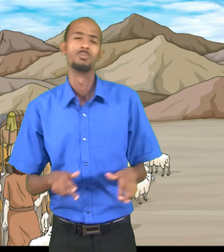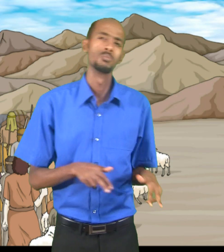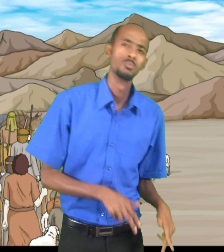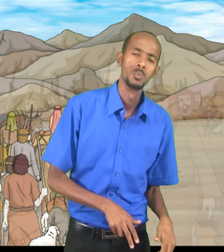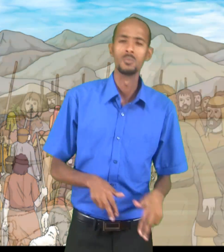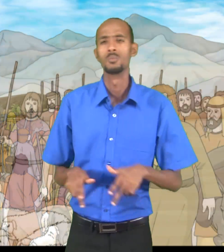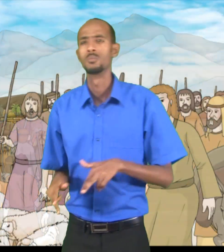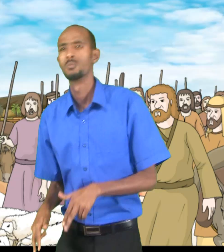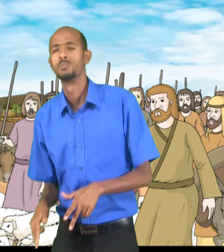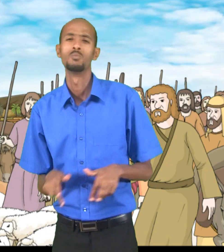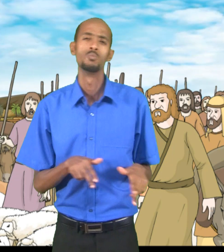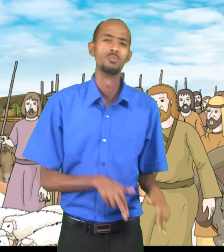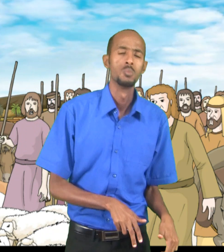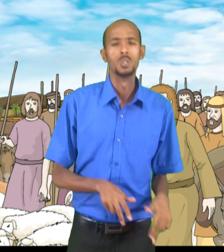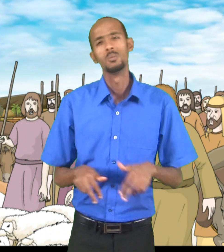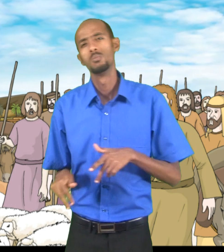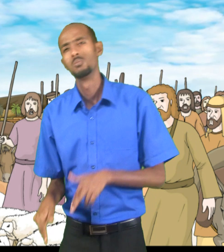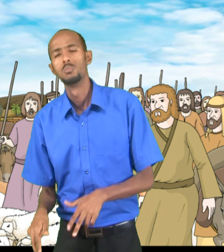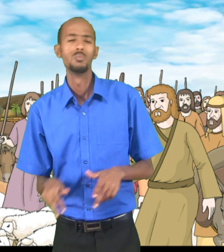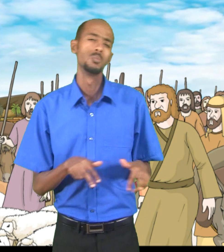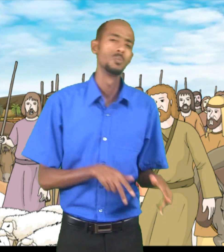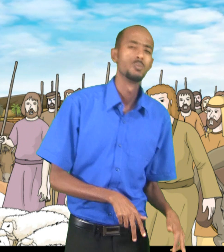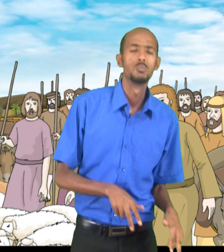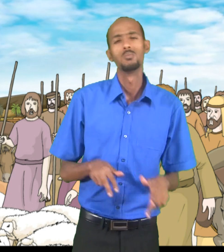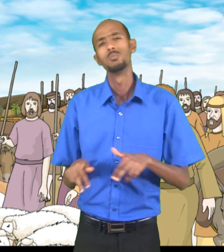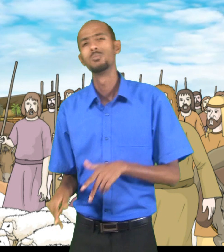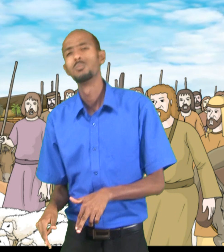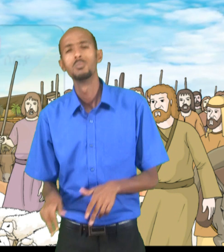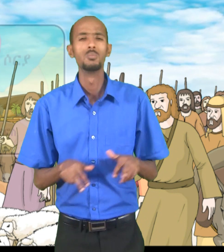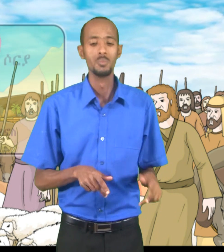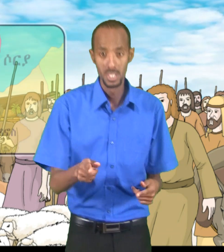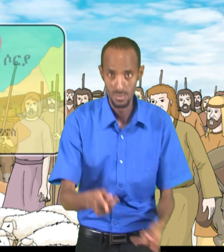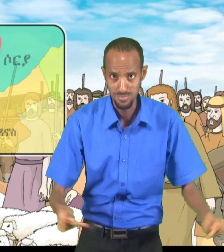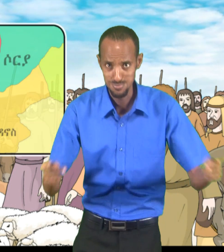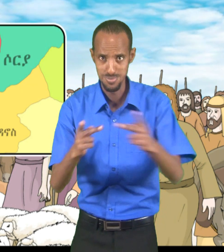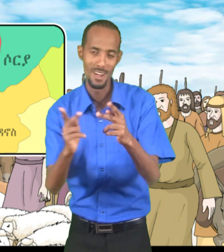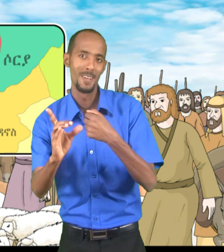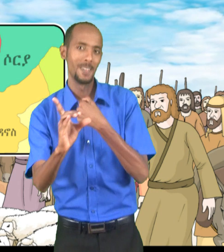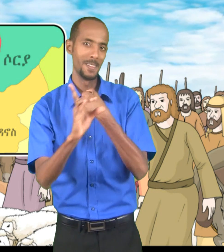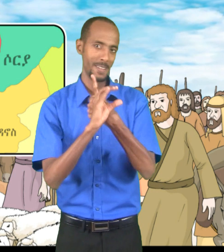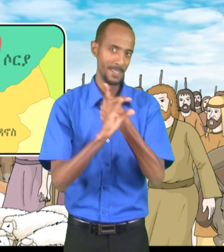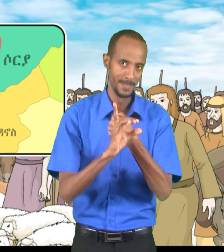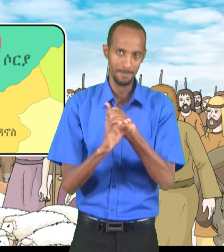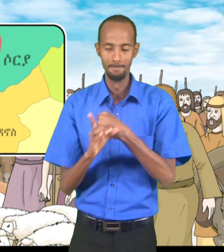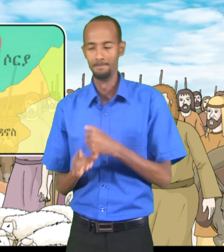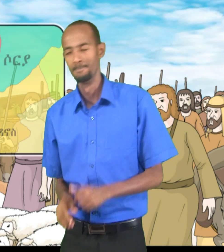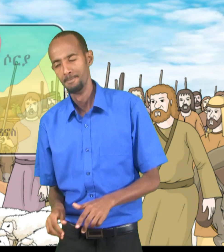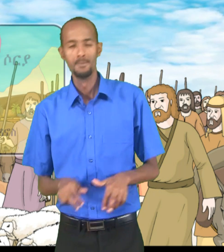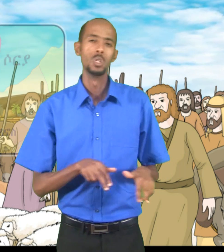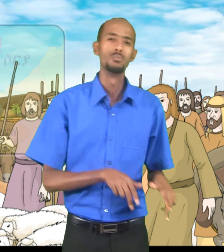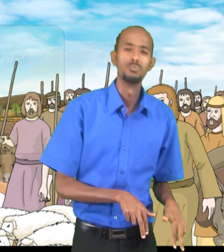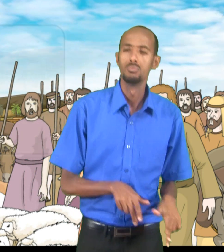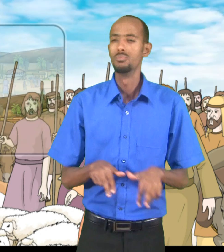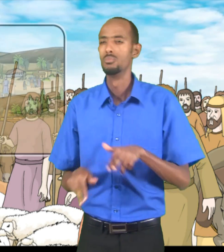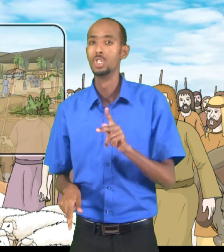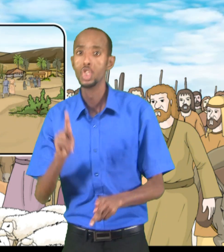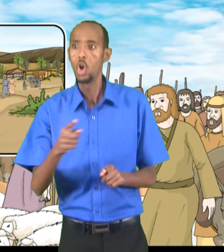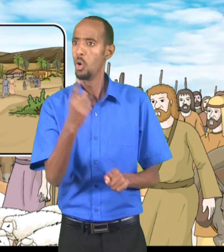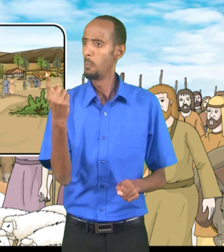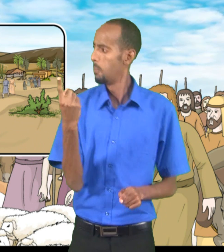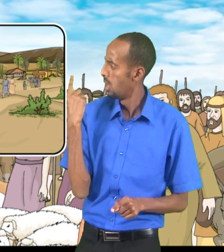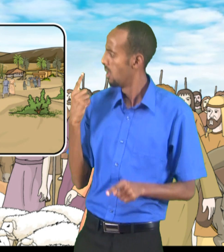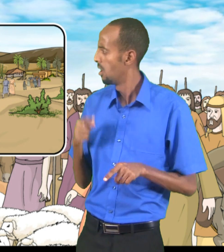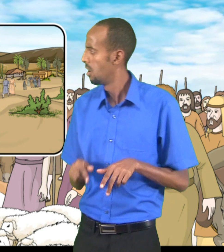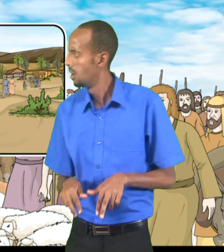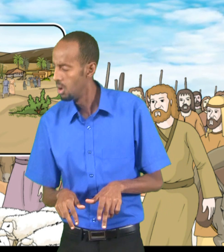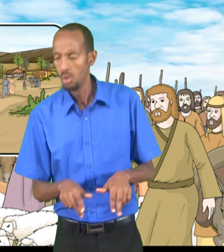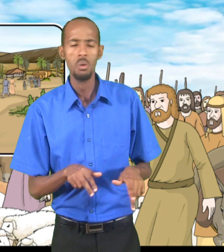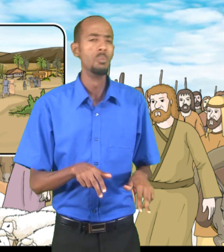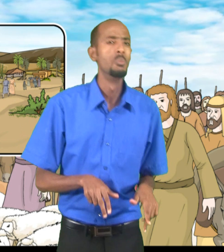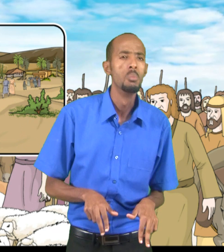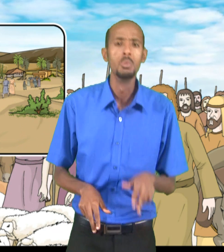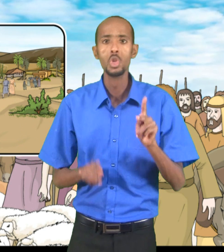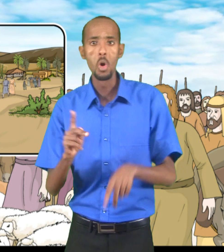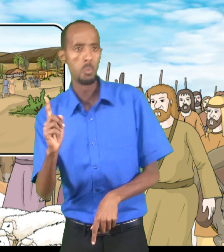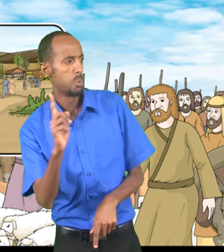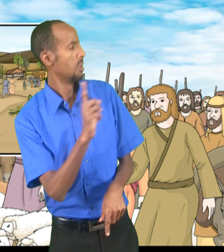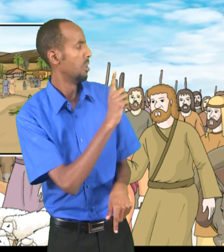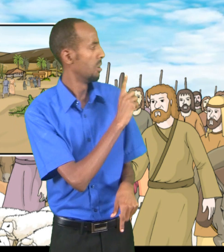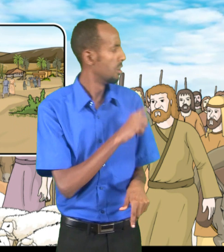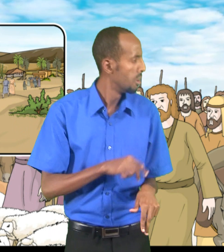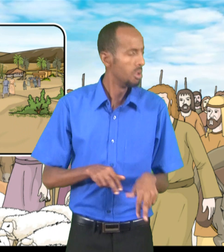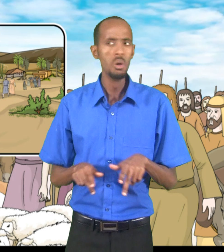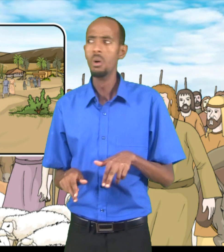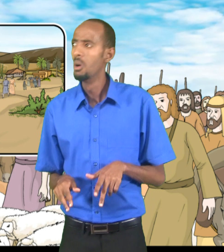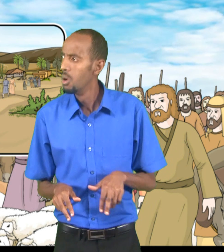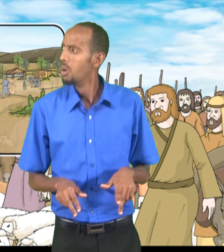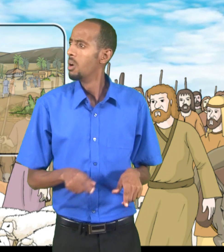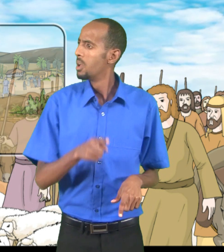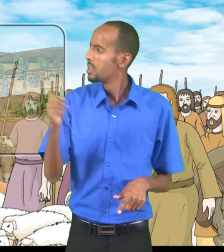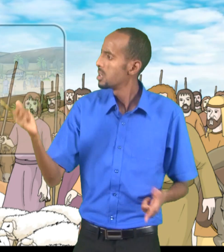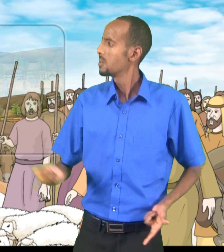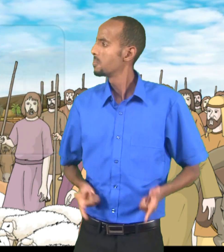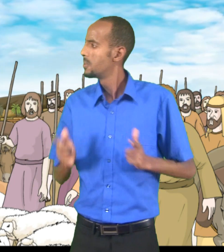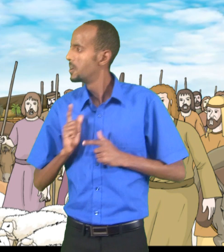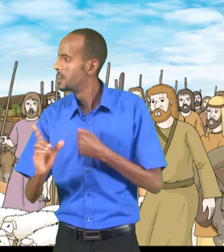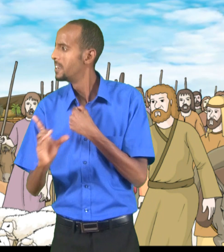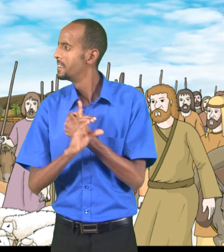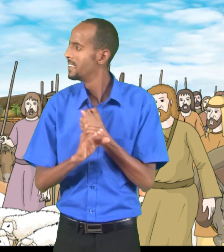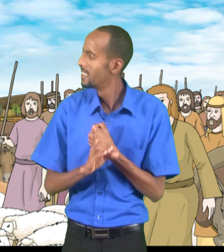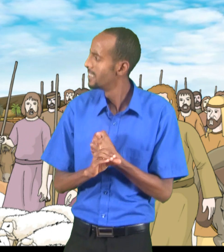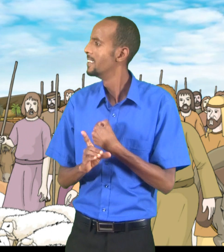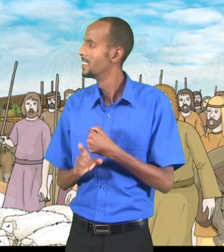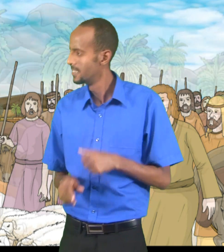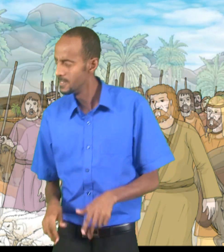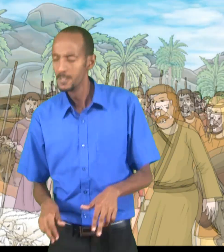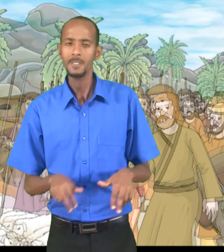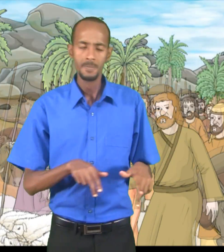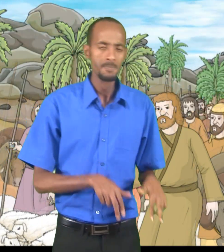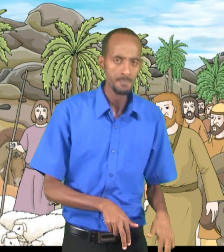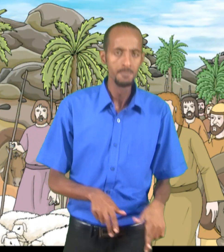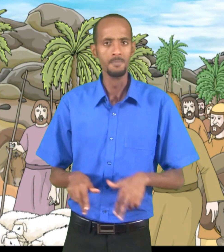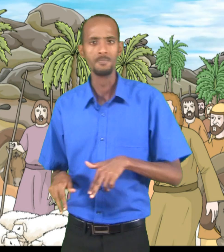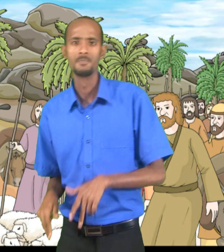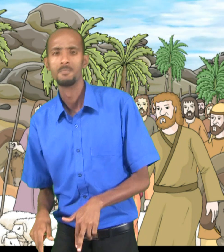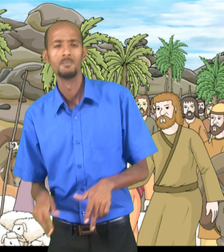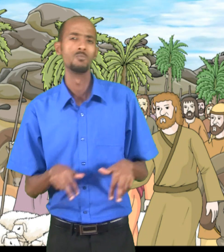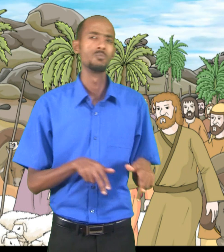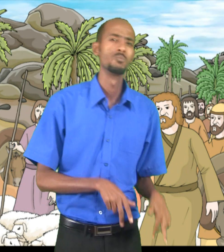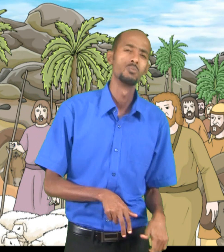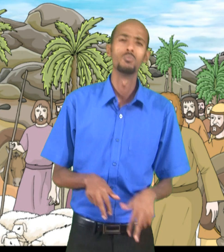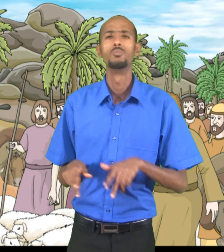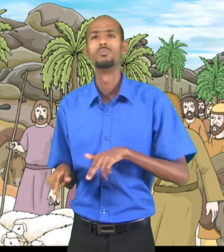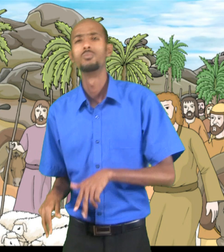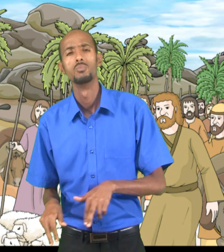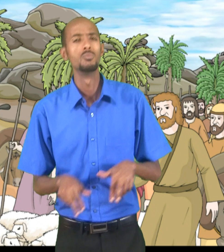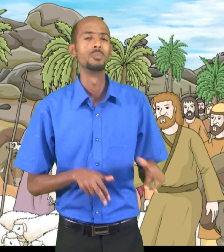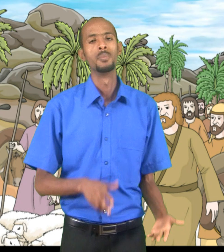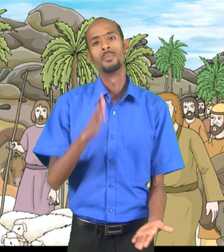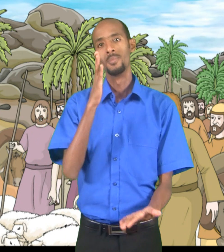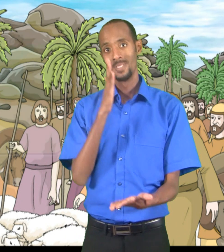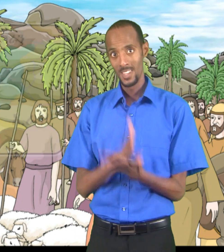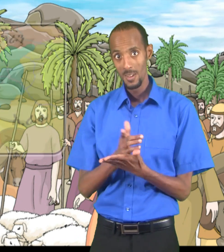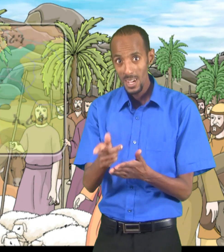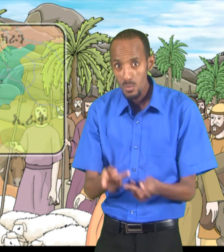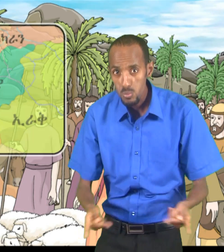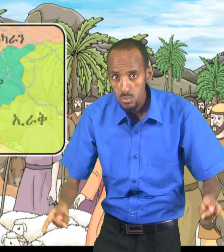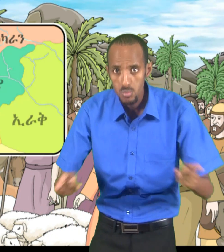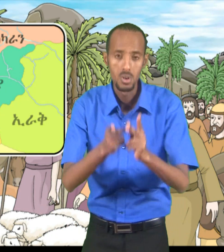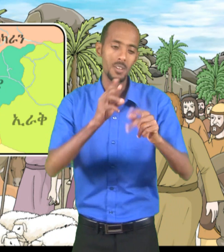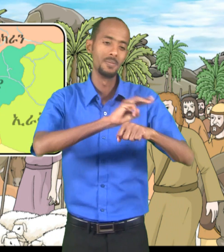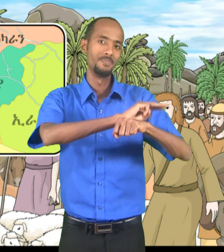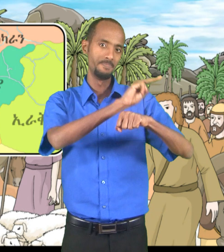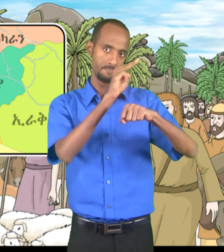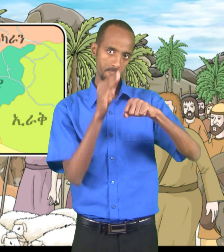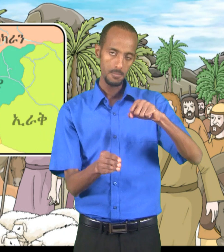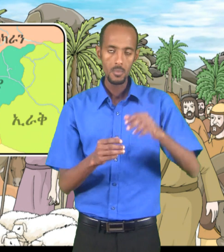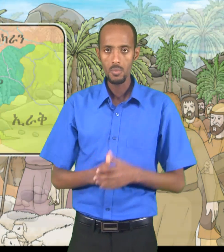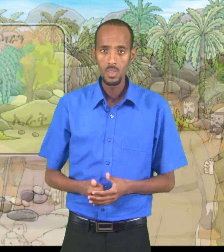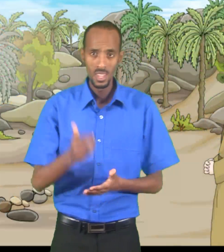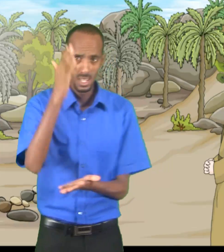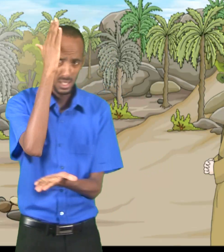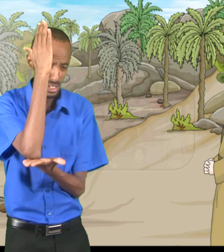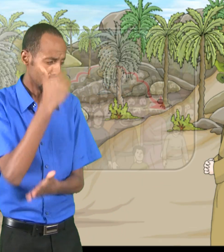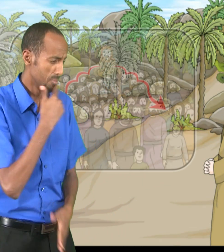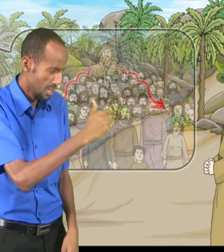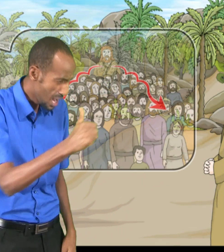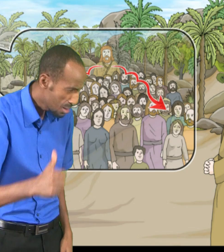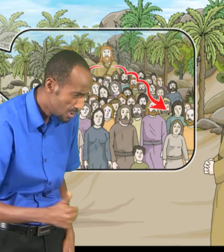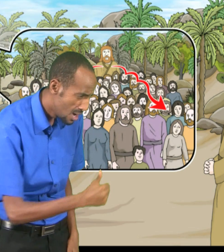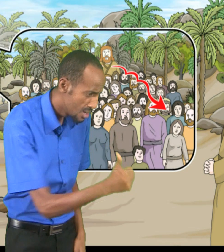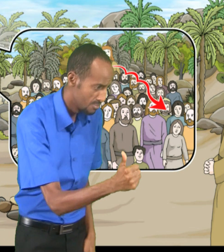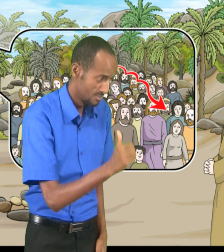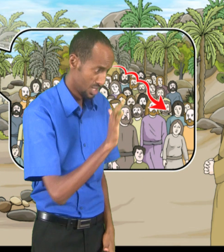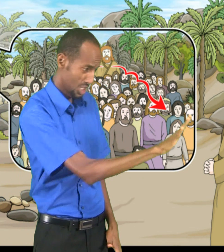When they came to the land of Canaan, Abram traveled through the land as far as the site of the Oak of Moreh at Shechem. And at that time the Canaanites were in the land.